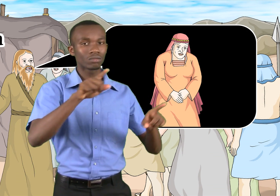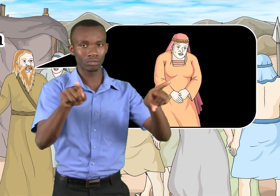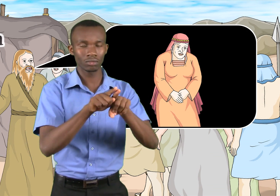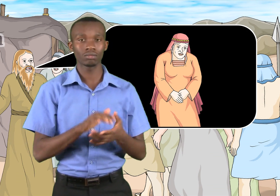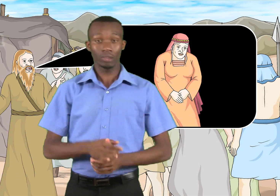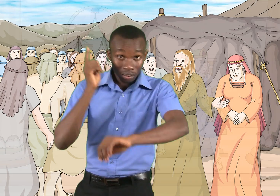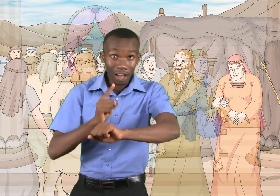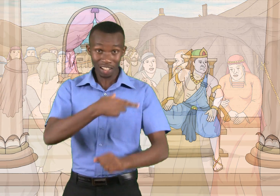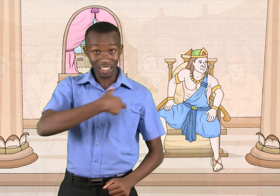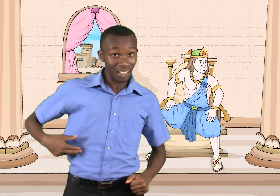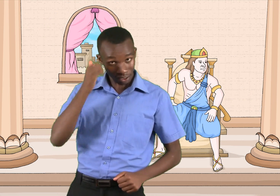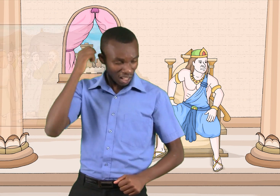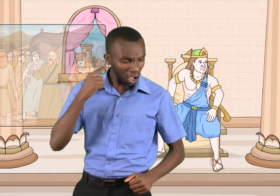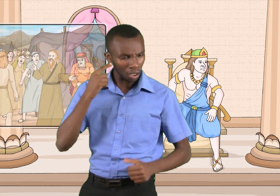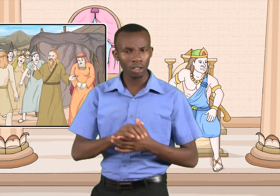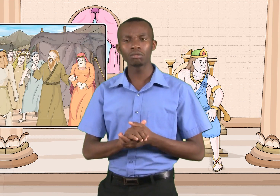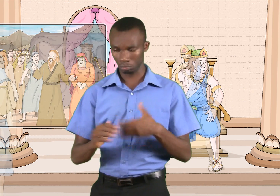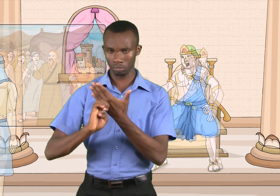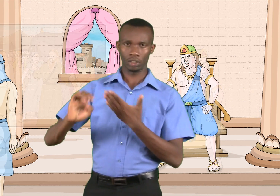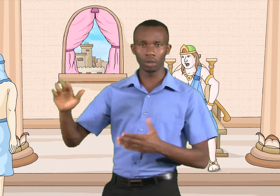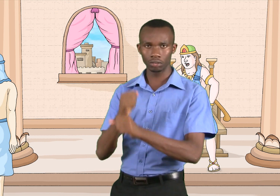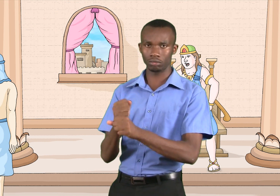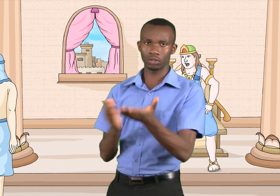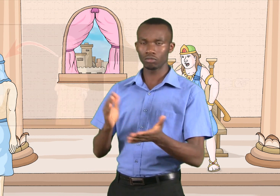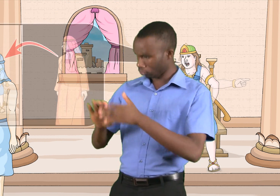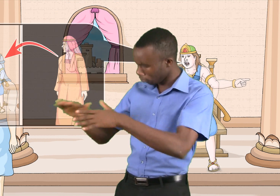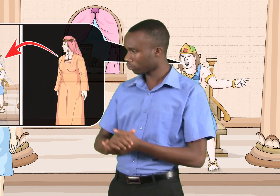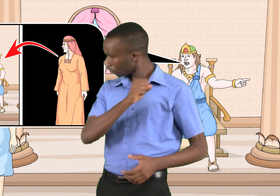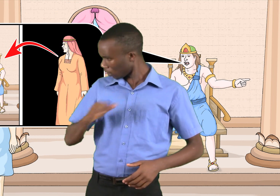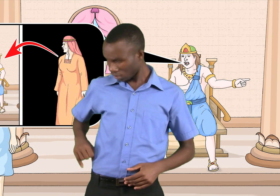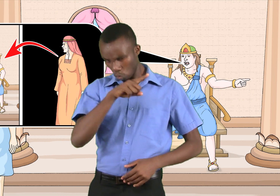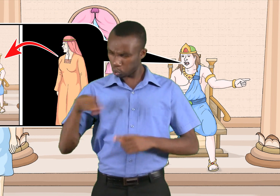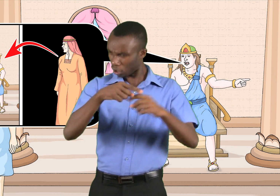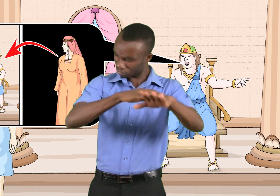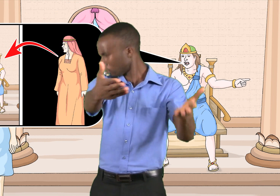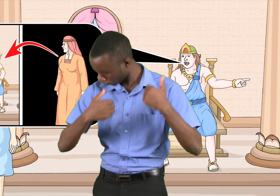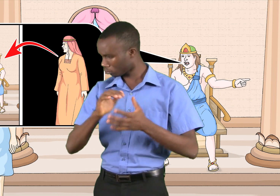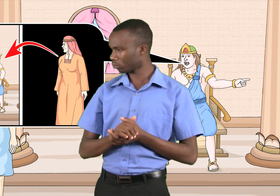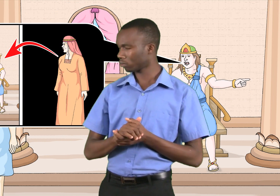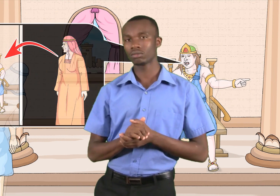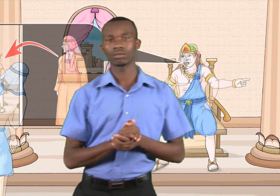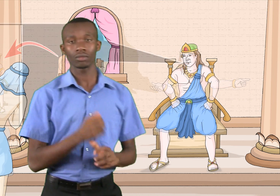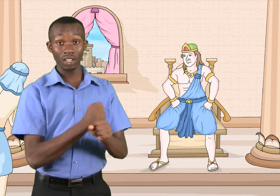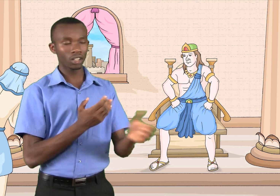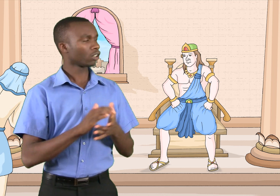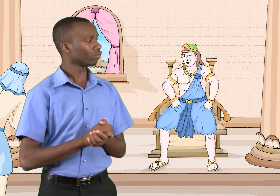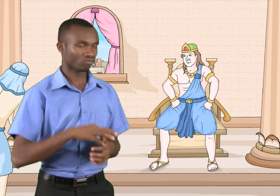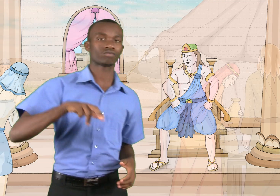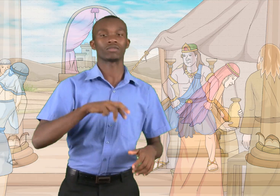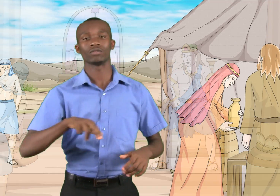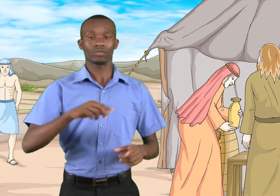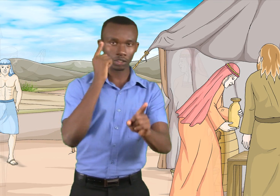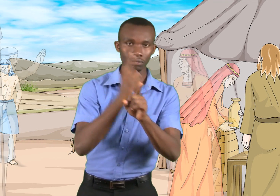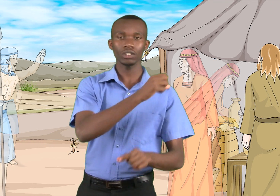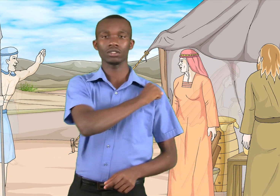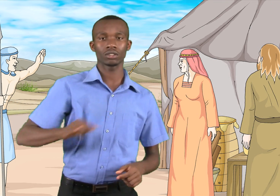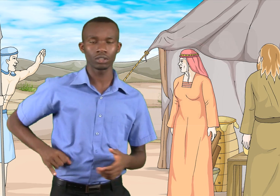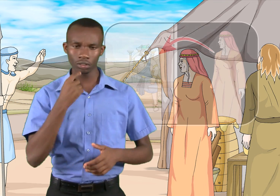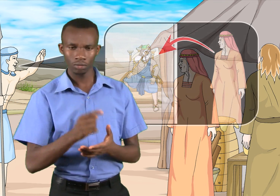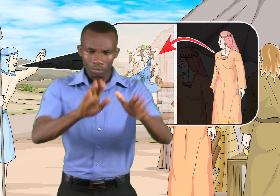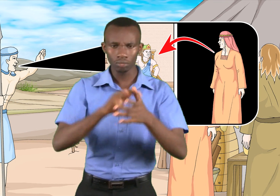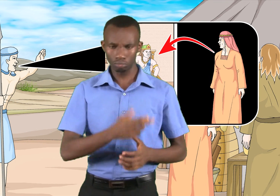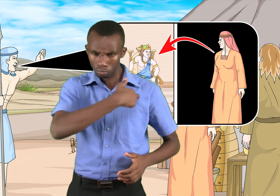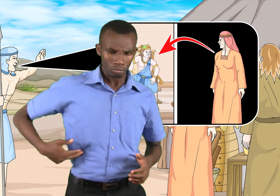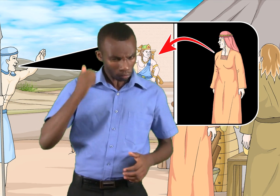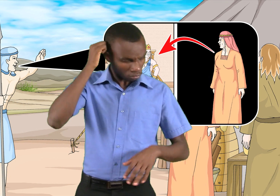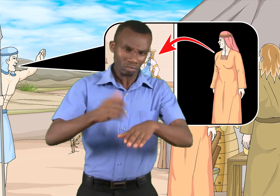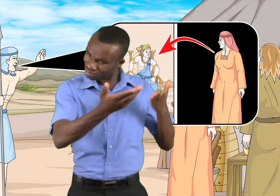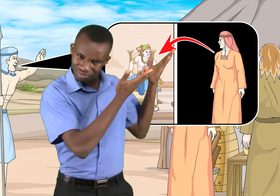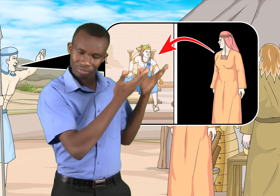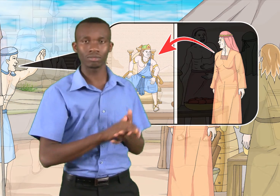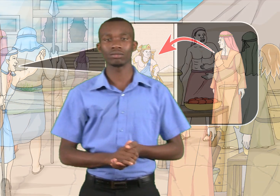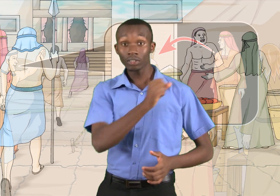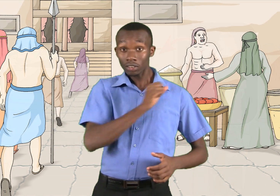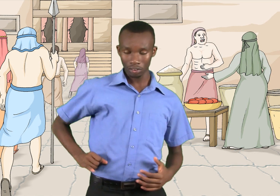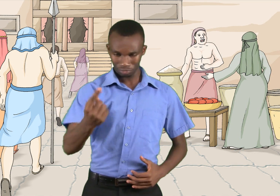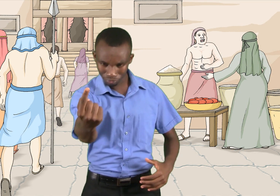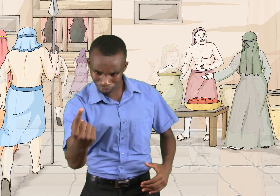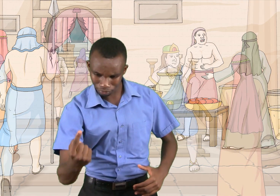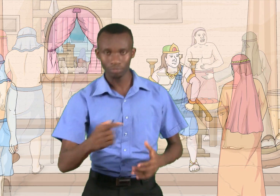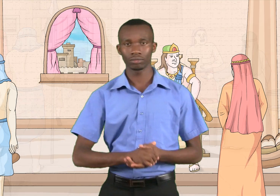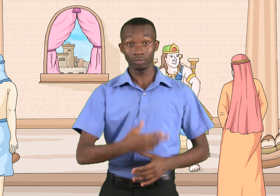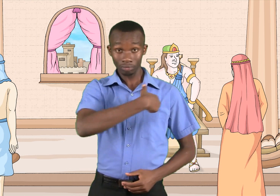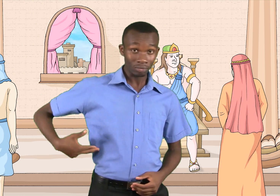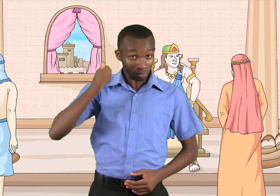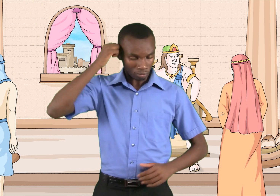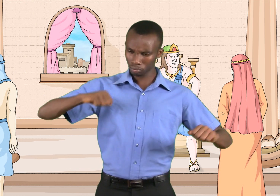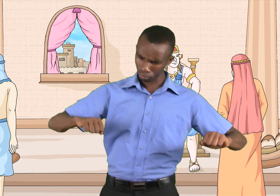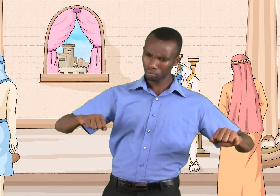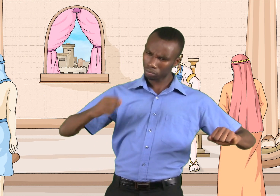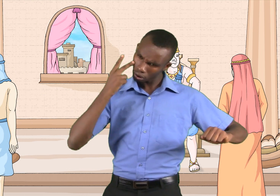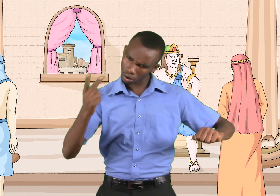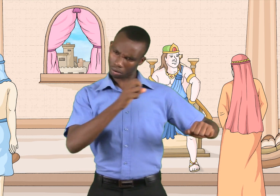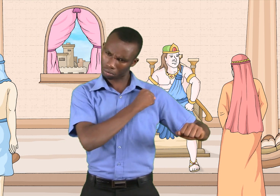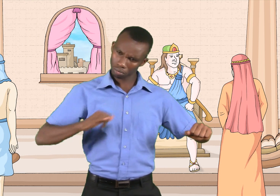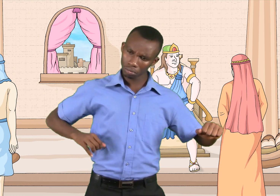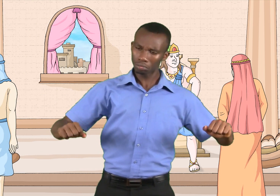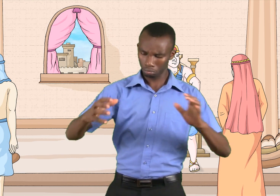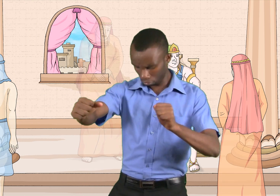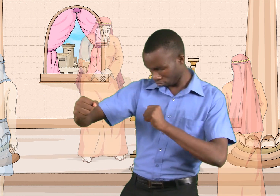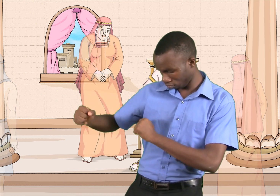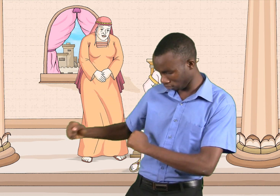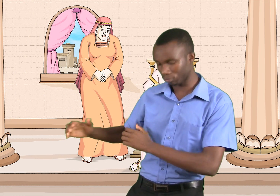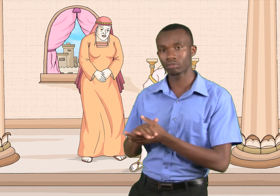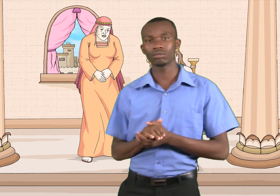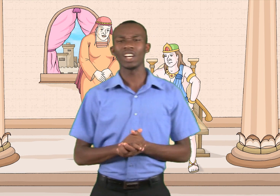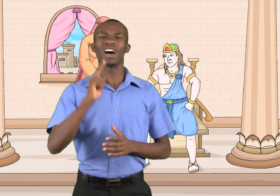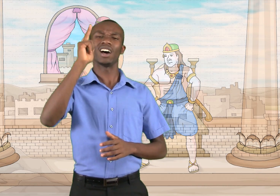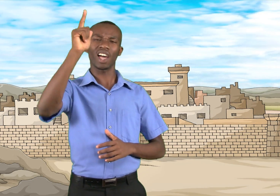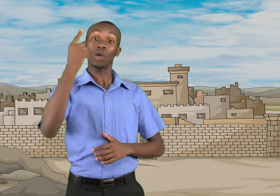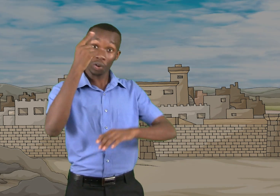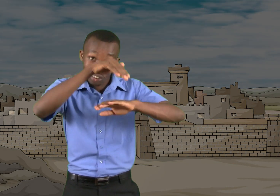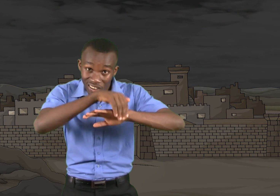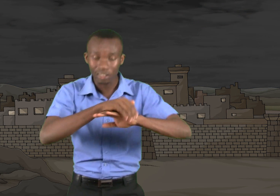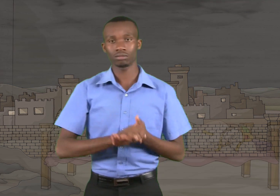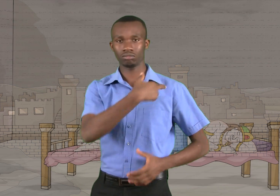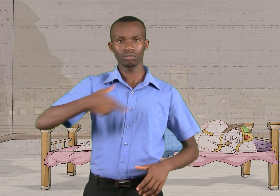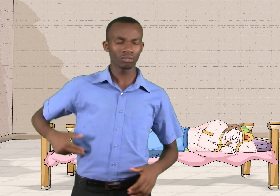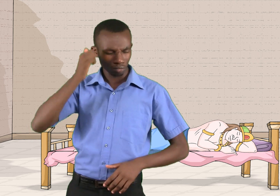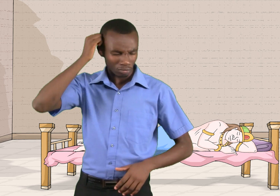So Abimelech king of Gerar had Sarah brought to him.